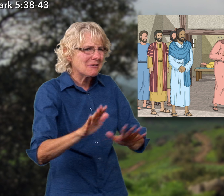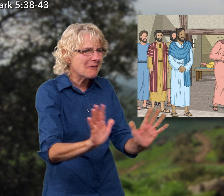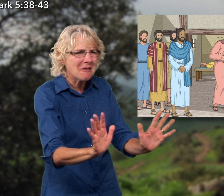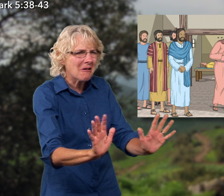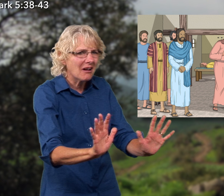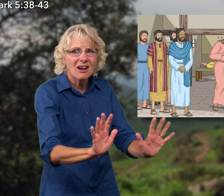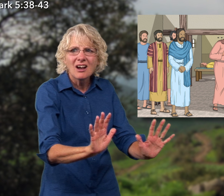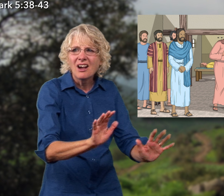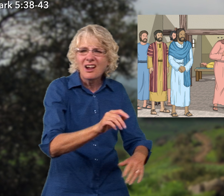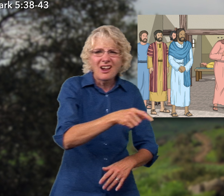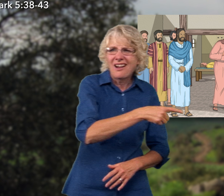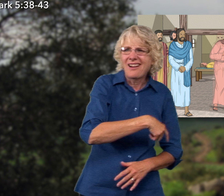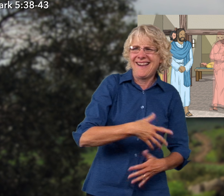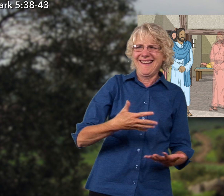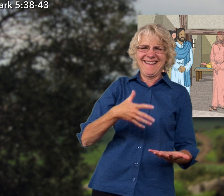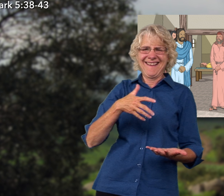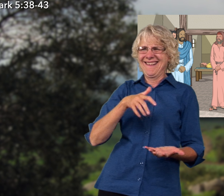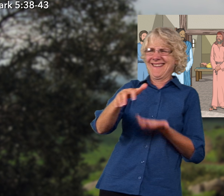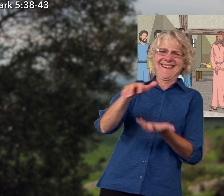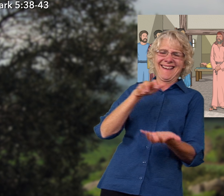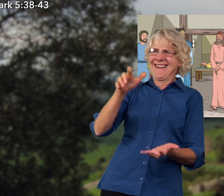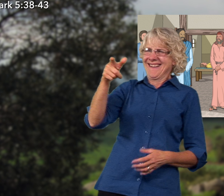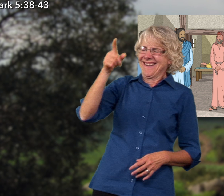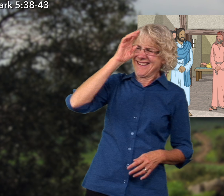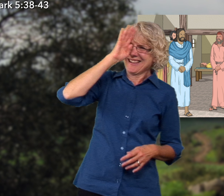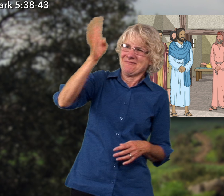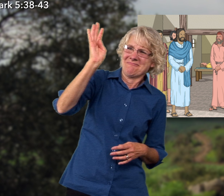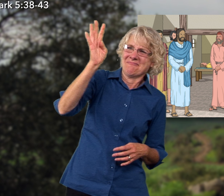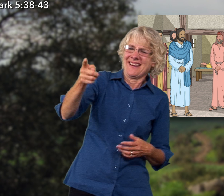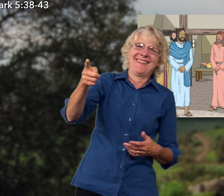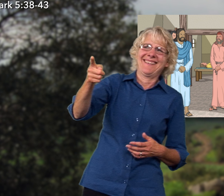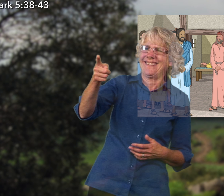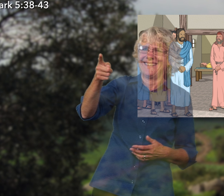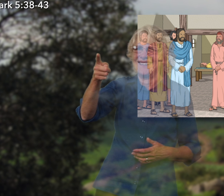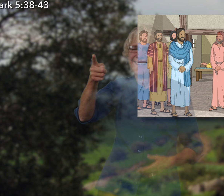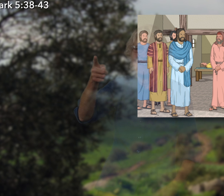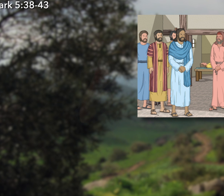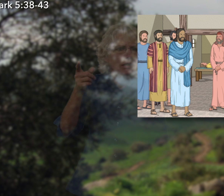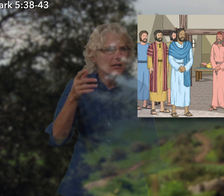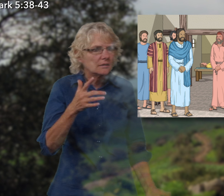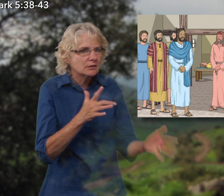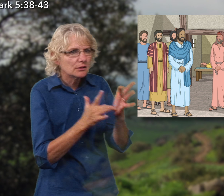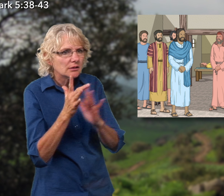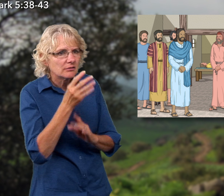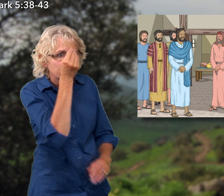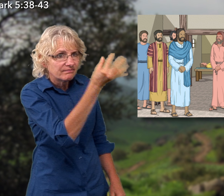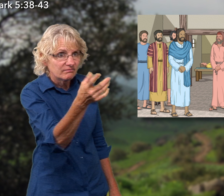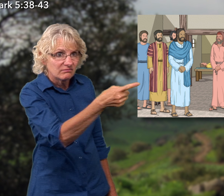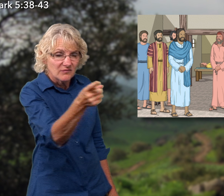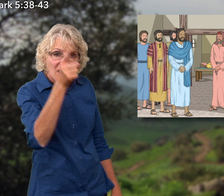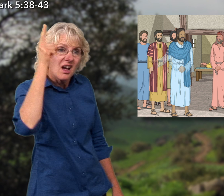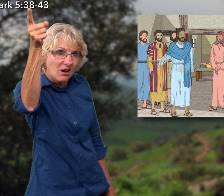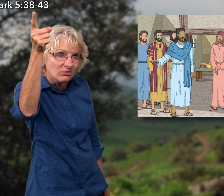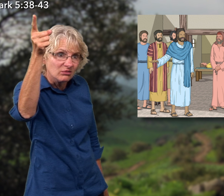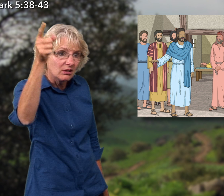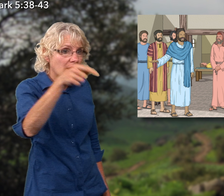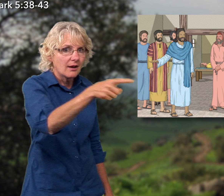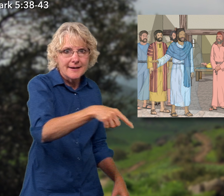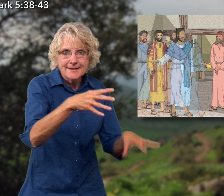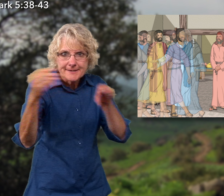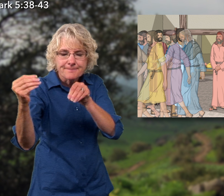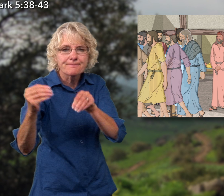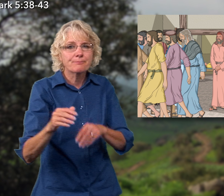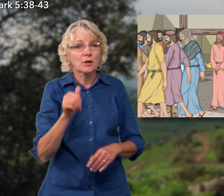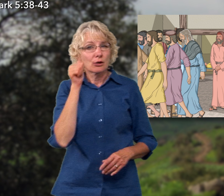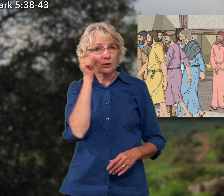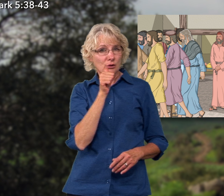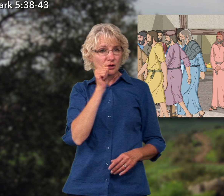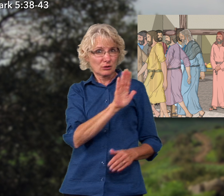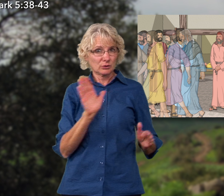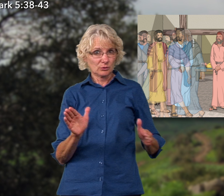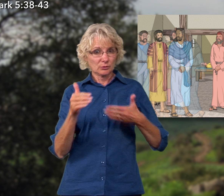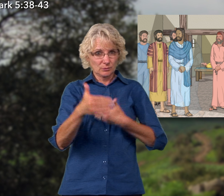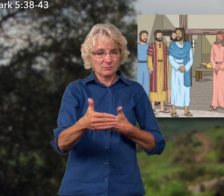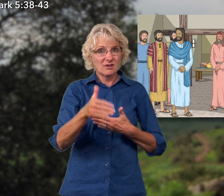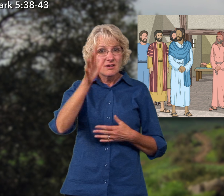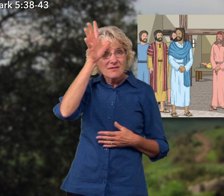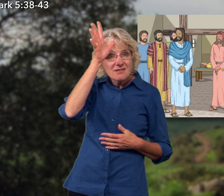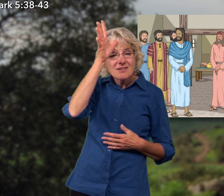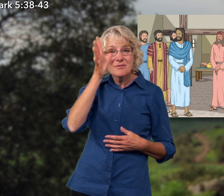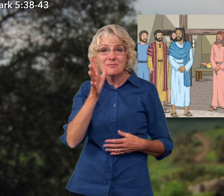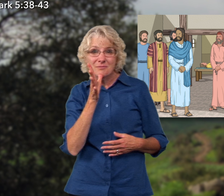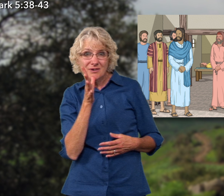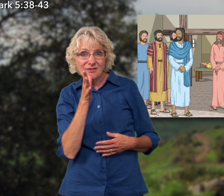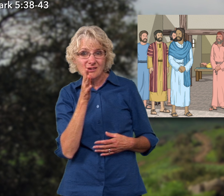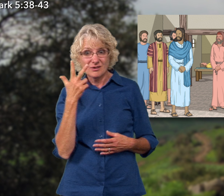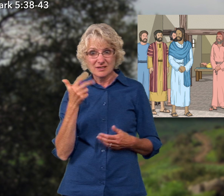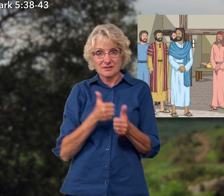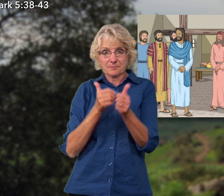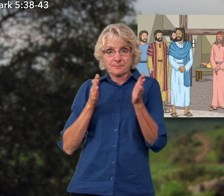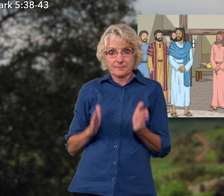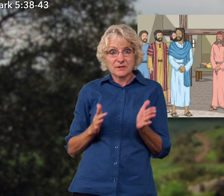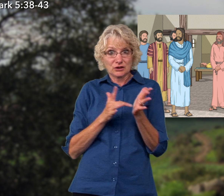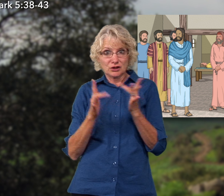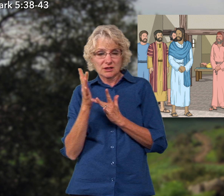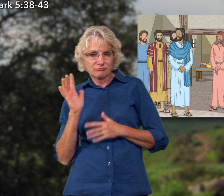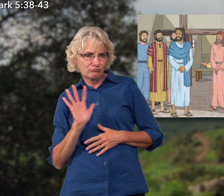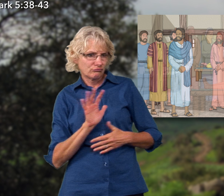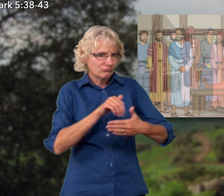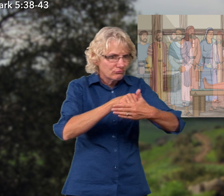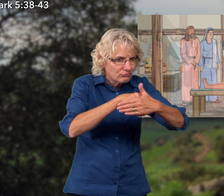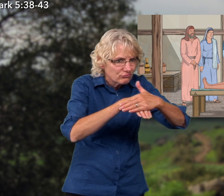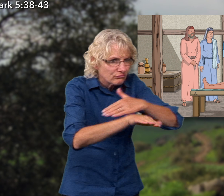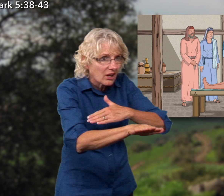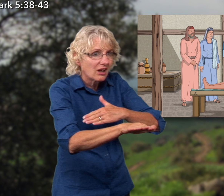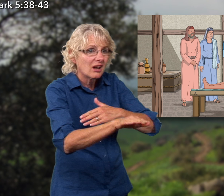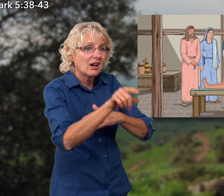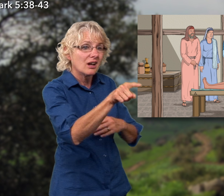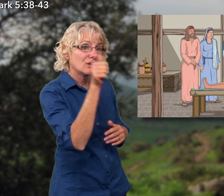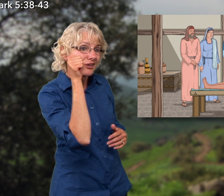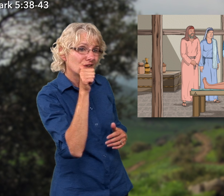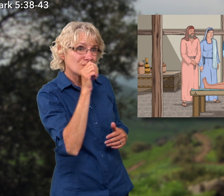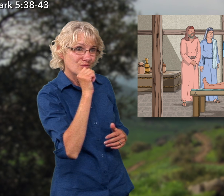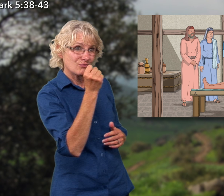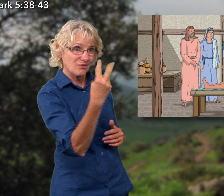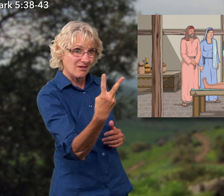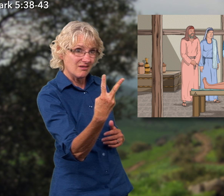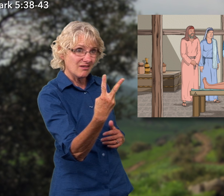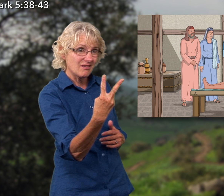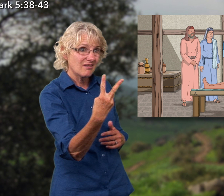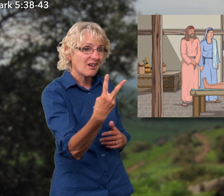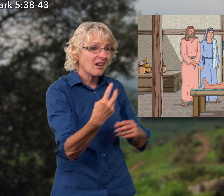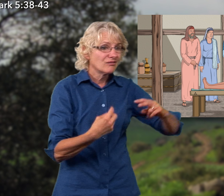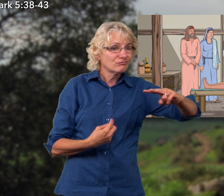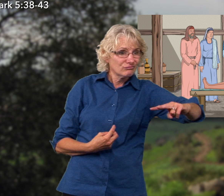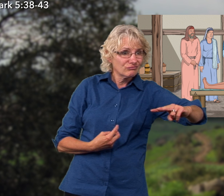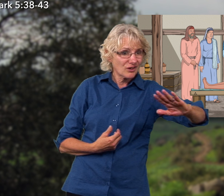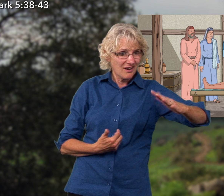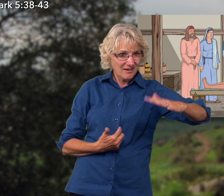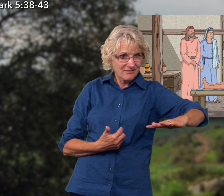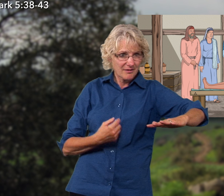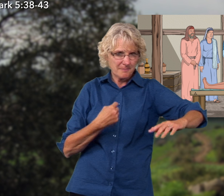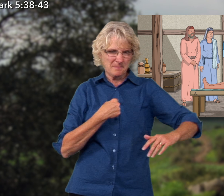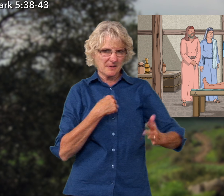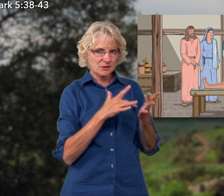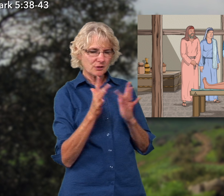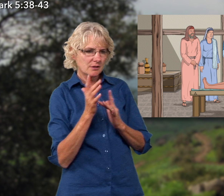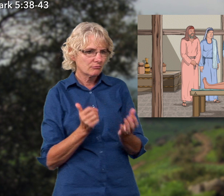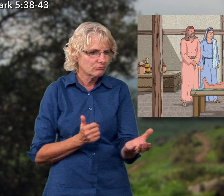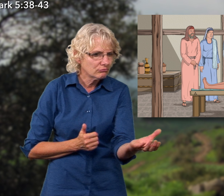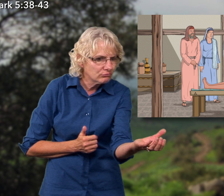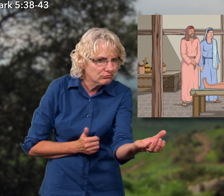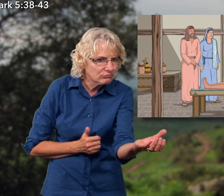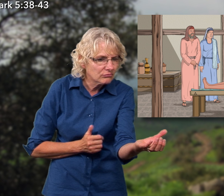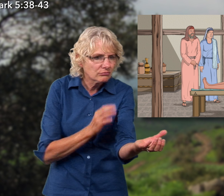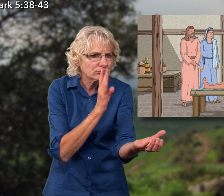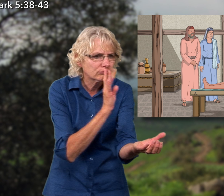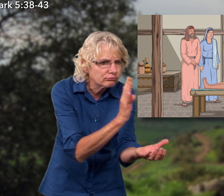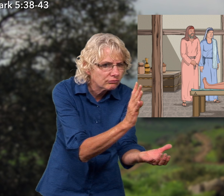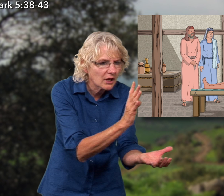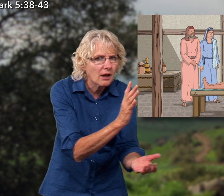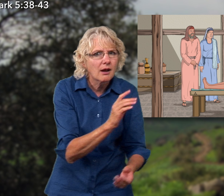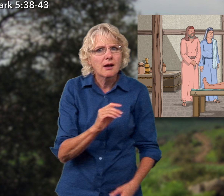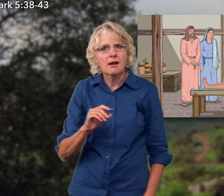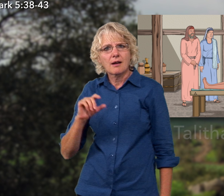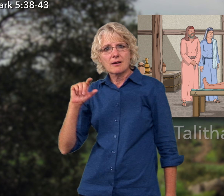And they laughed at Him. After He had put them all outside, He took the child’s father and mother and His own companions, and went in to see the child.